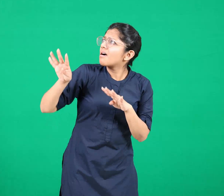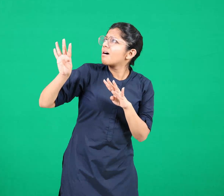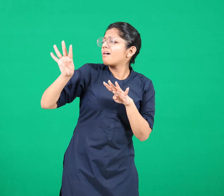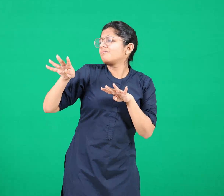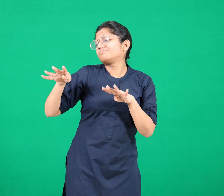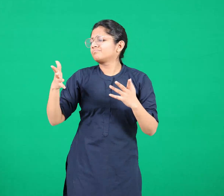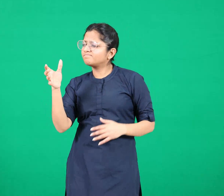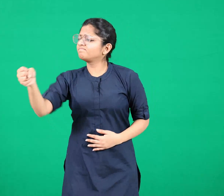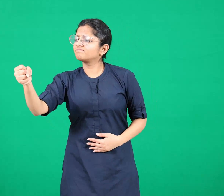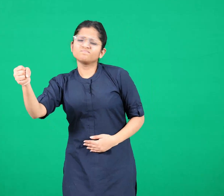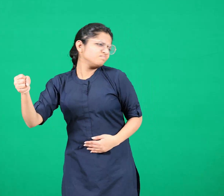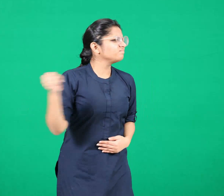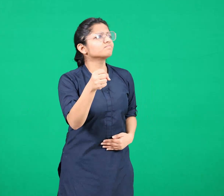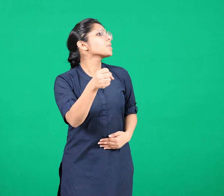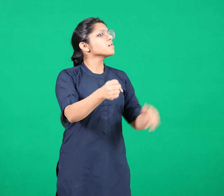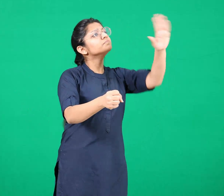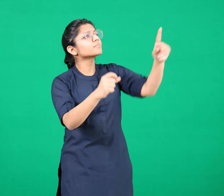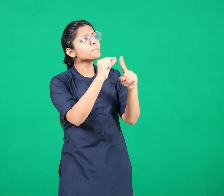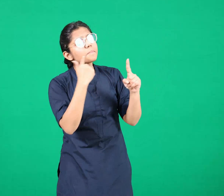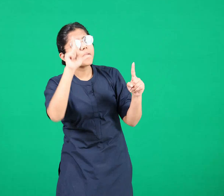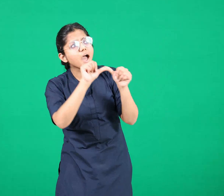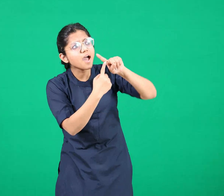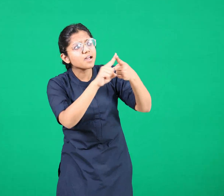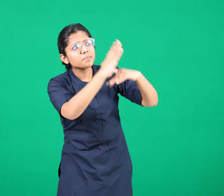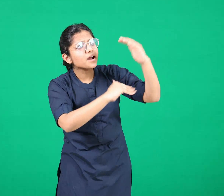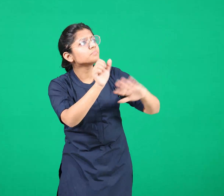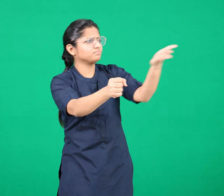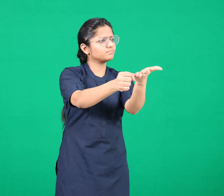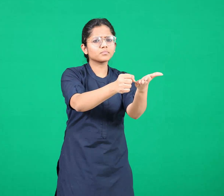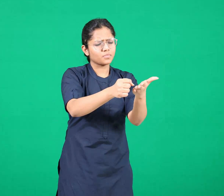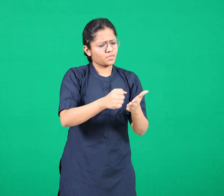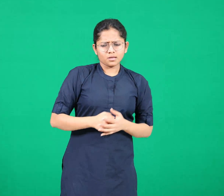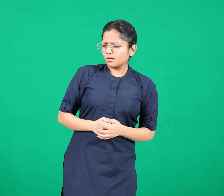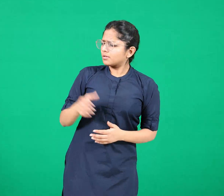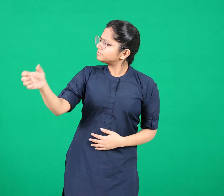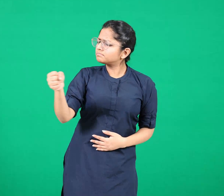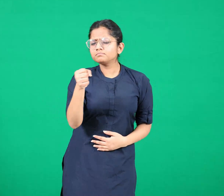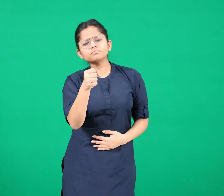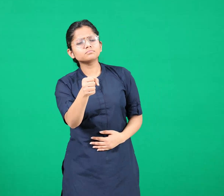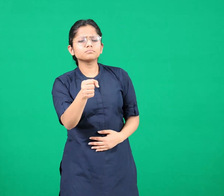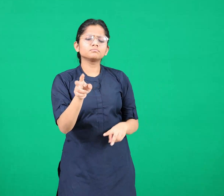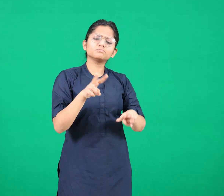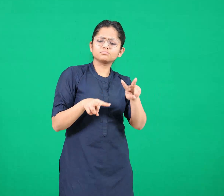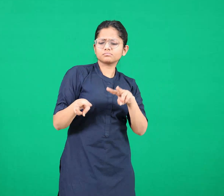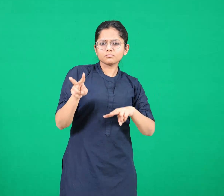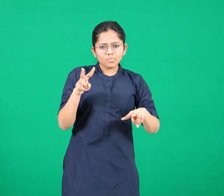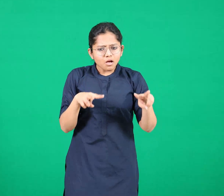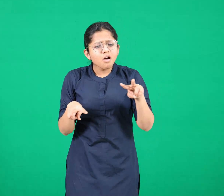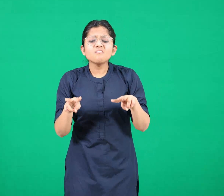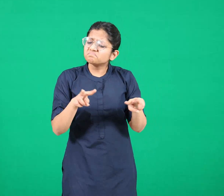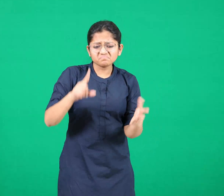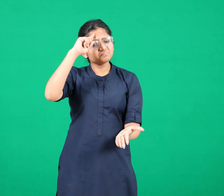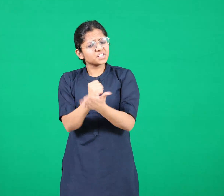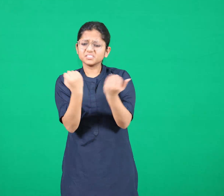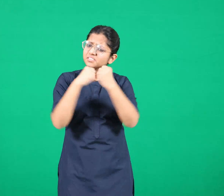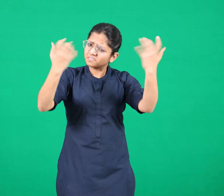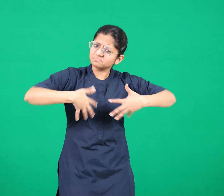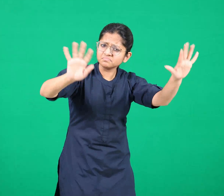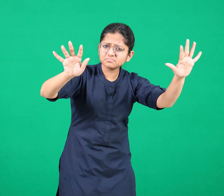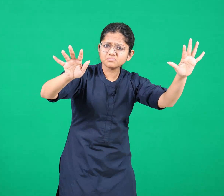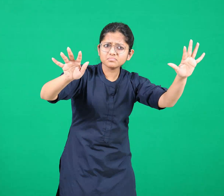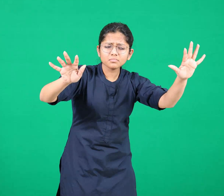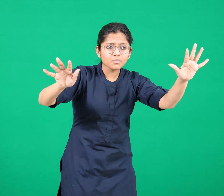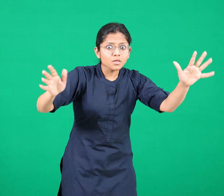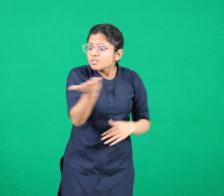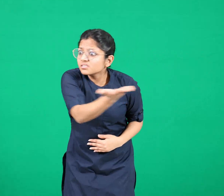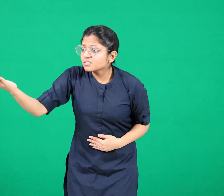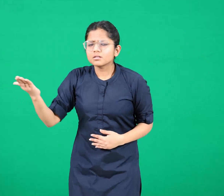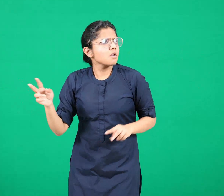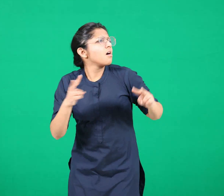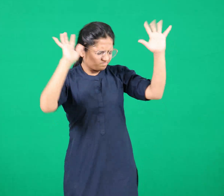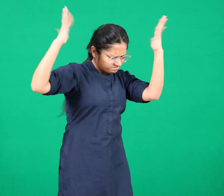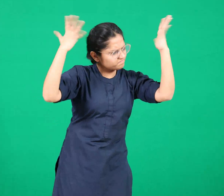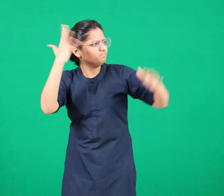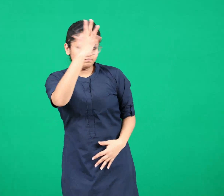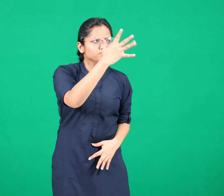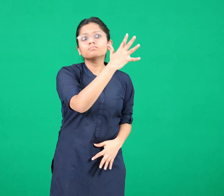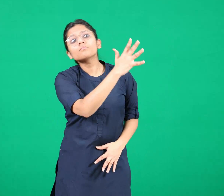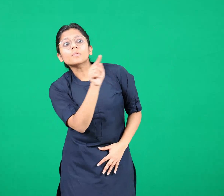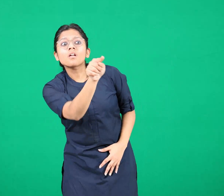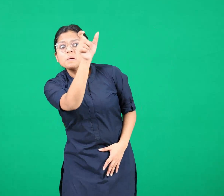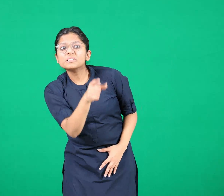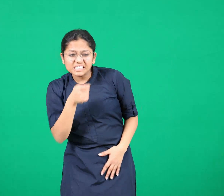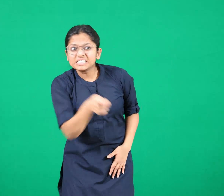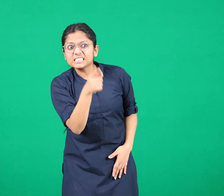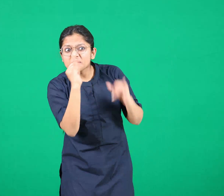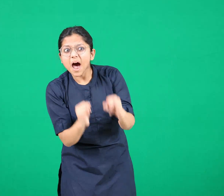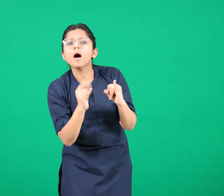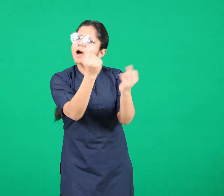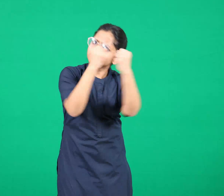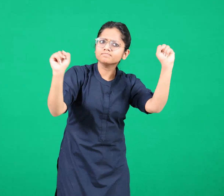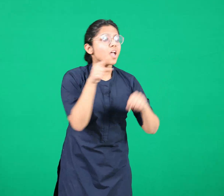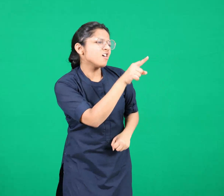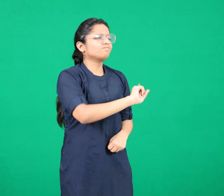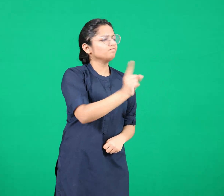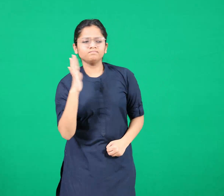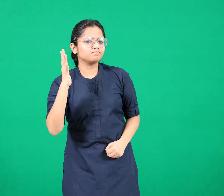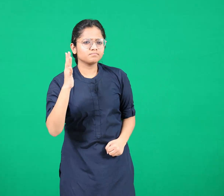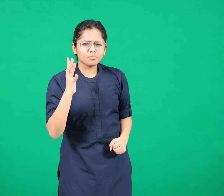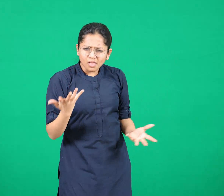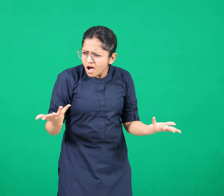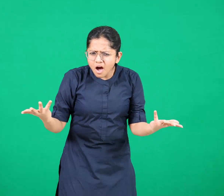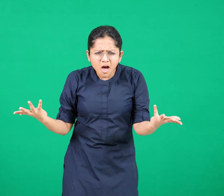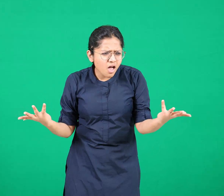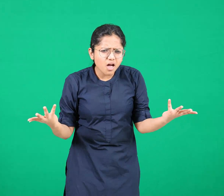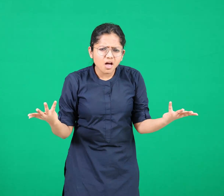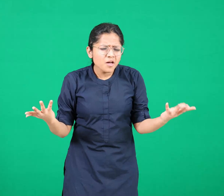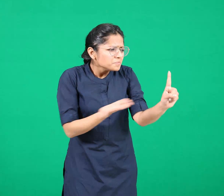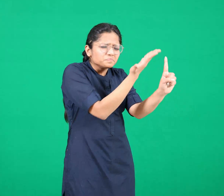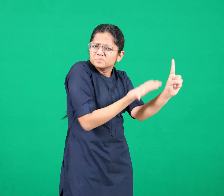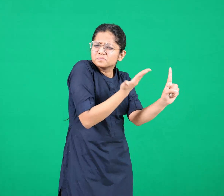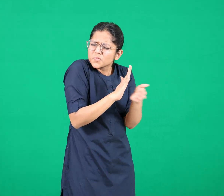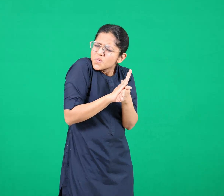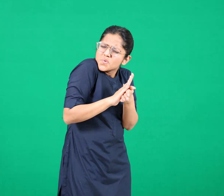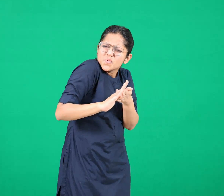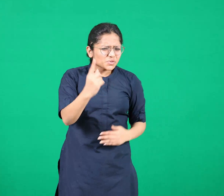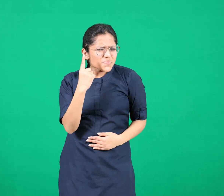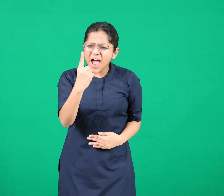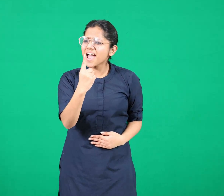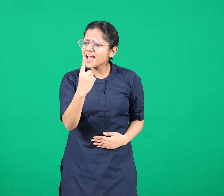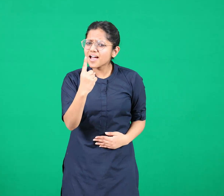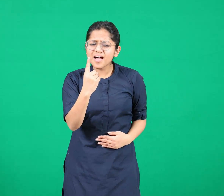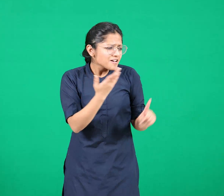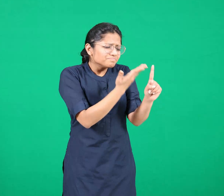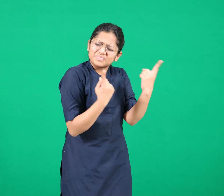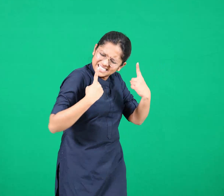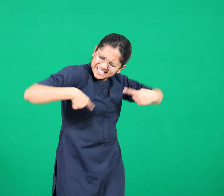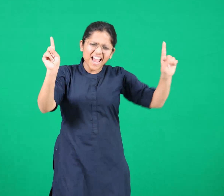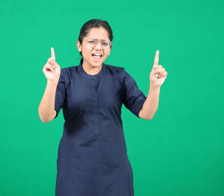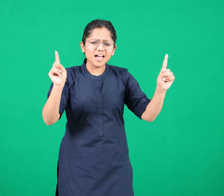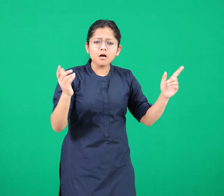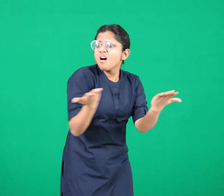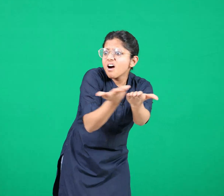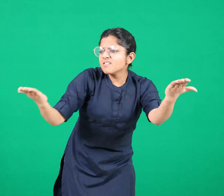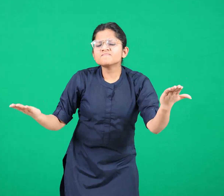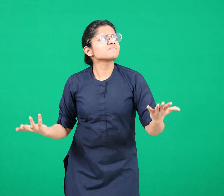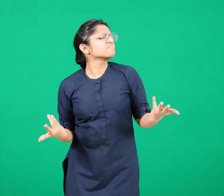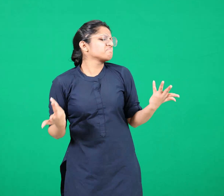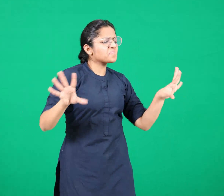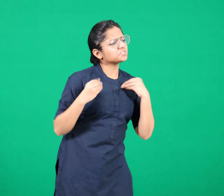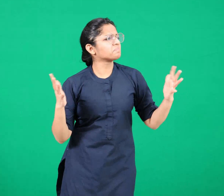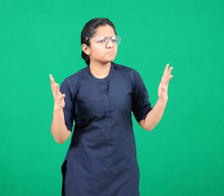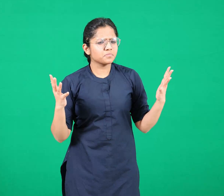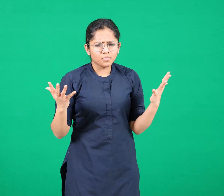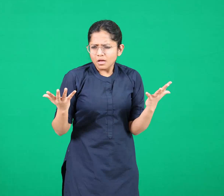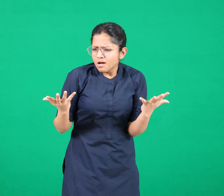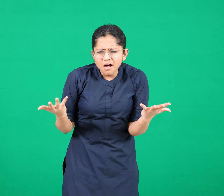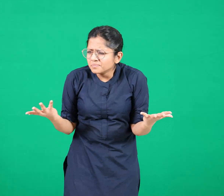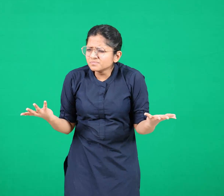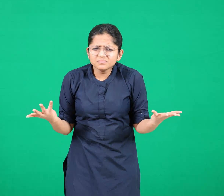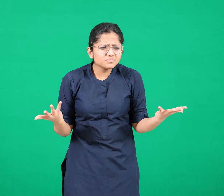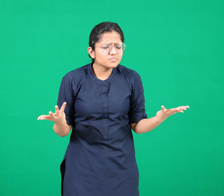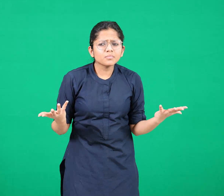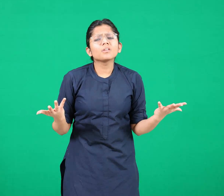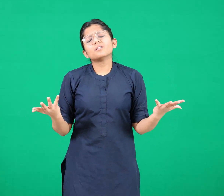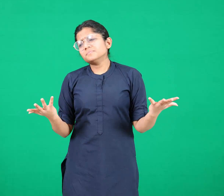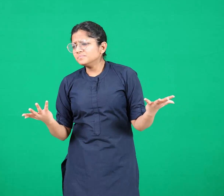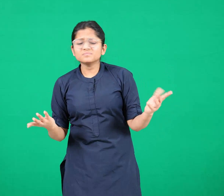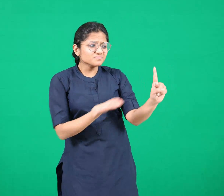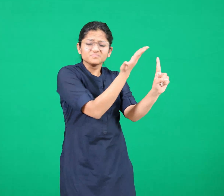You rejected the Holy and Righteous One and asked that a murderer be released to you.